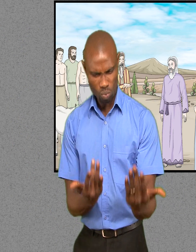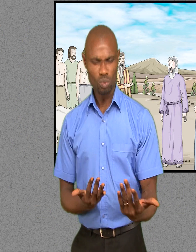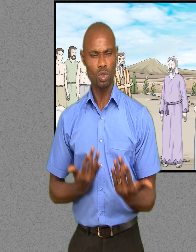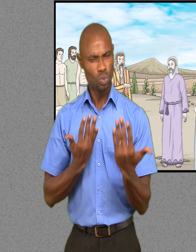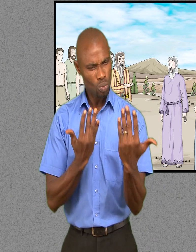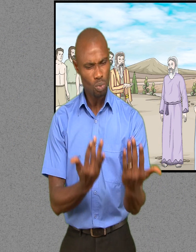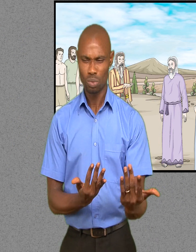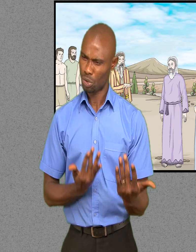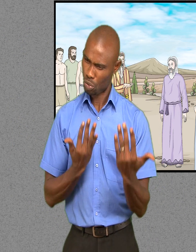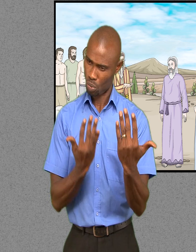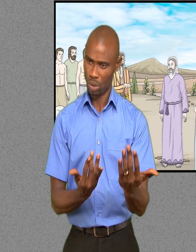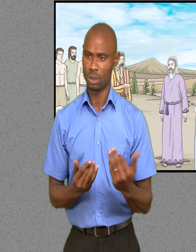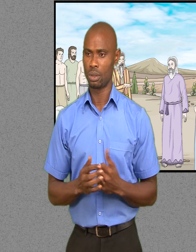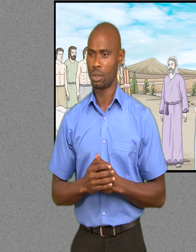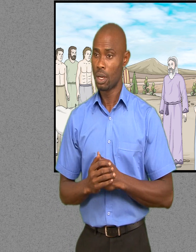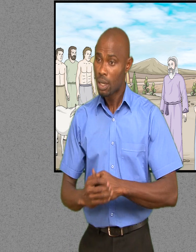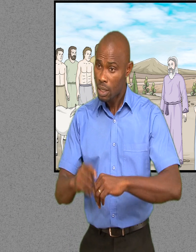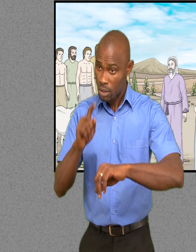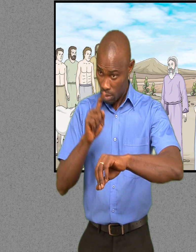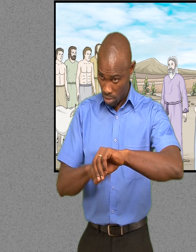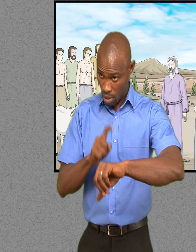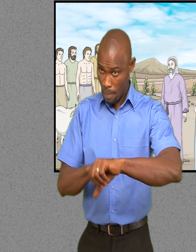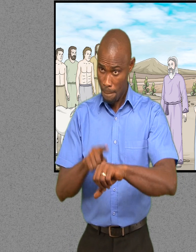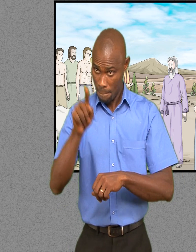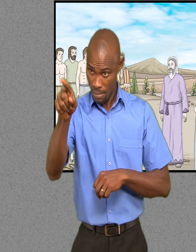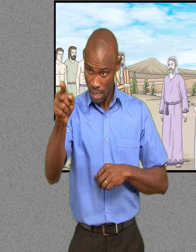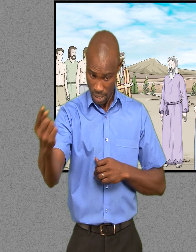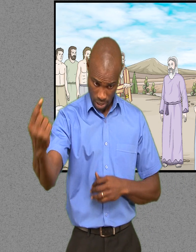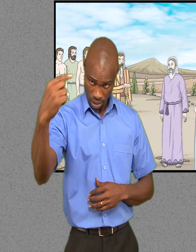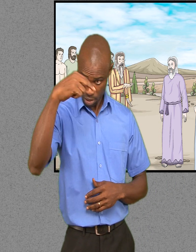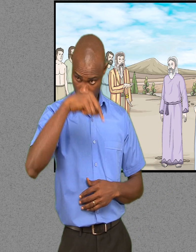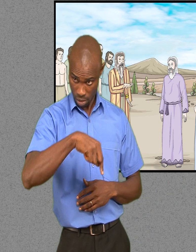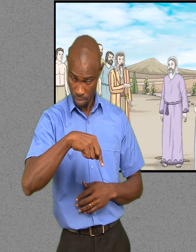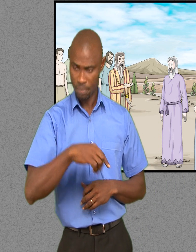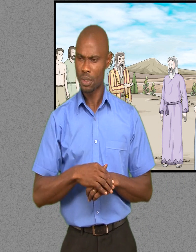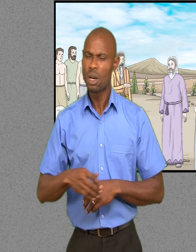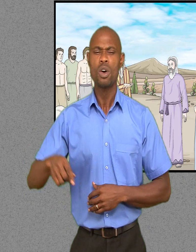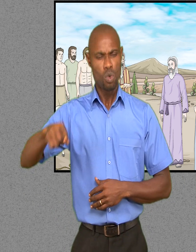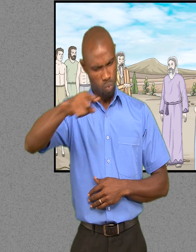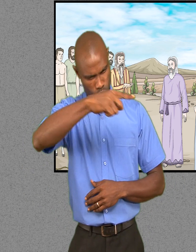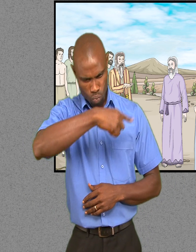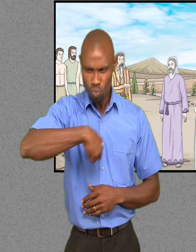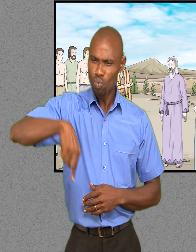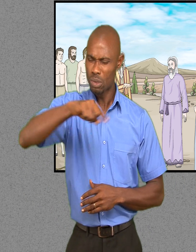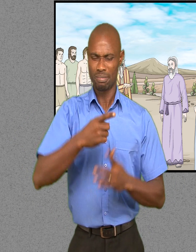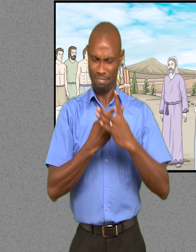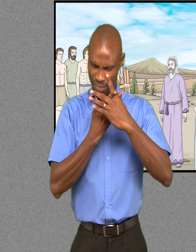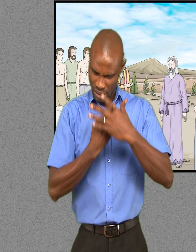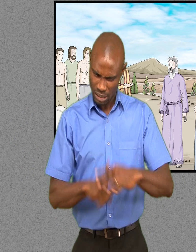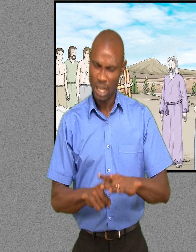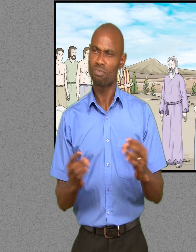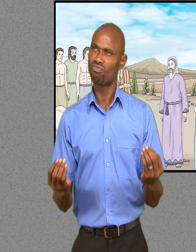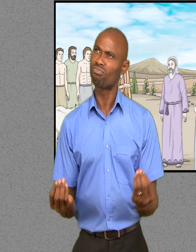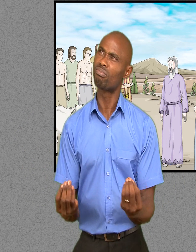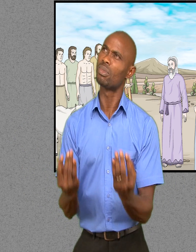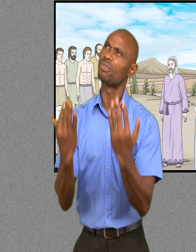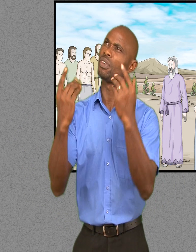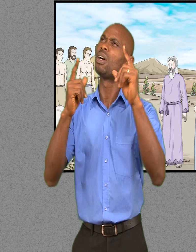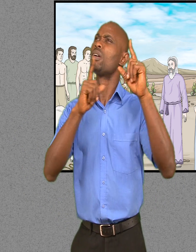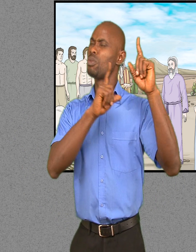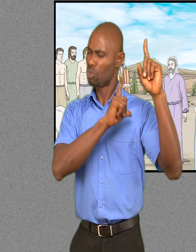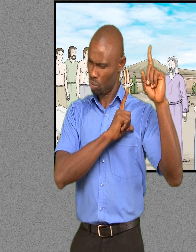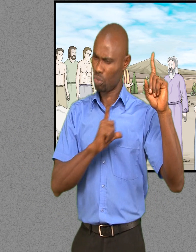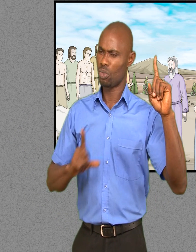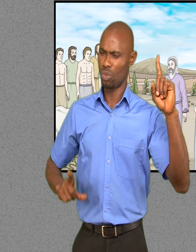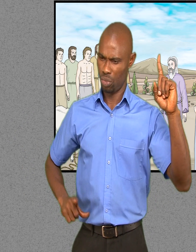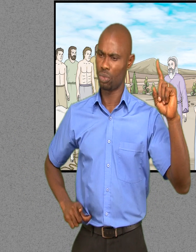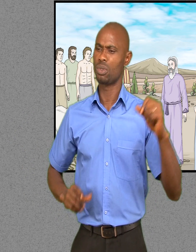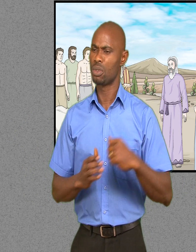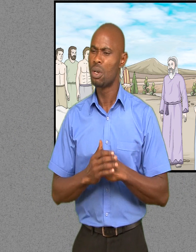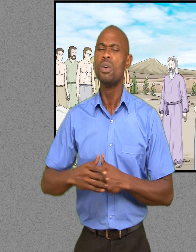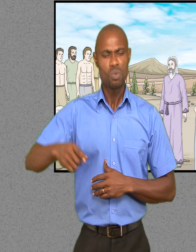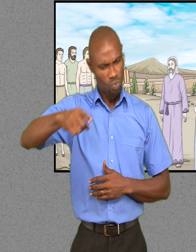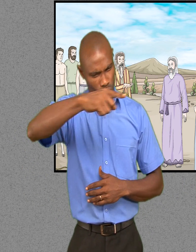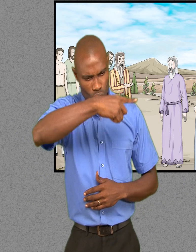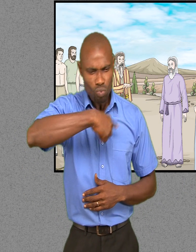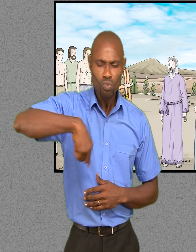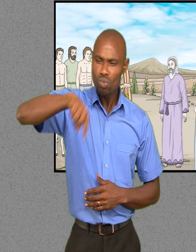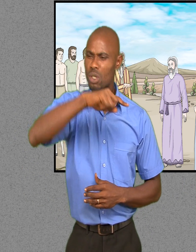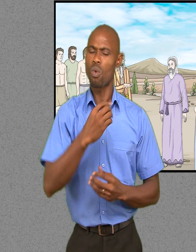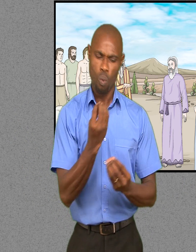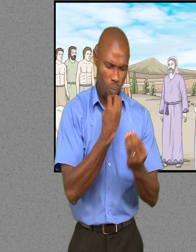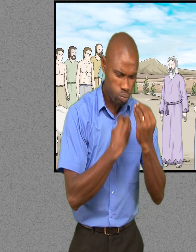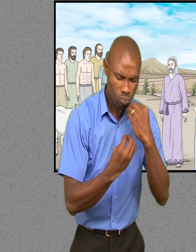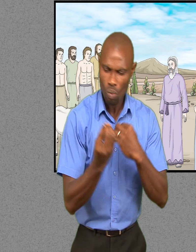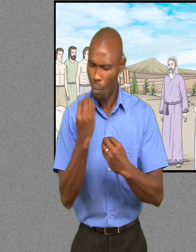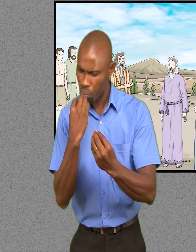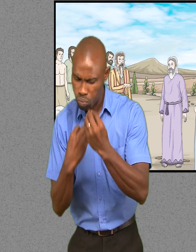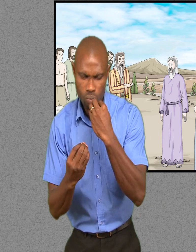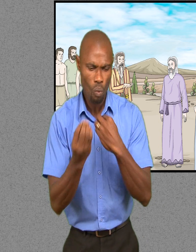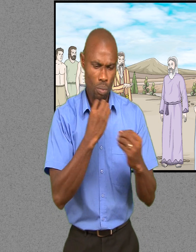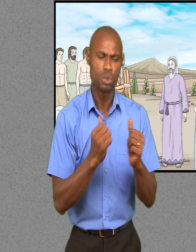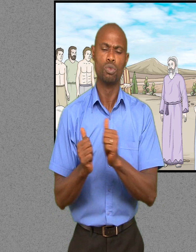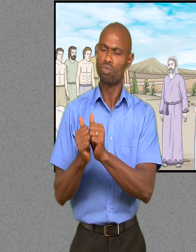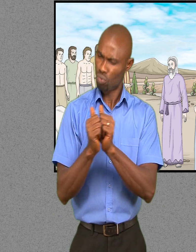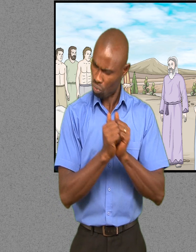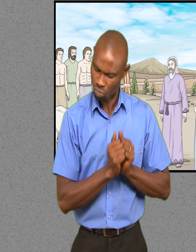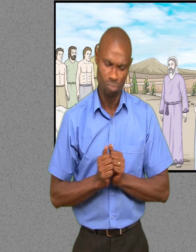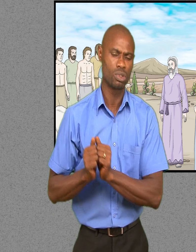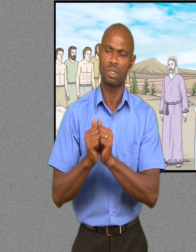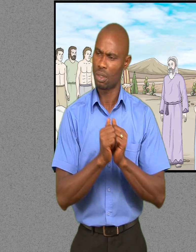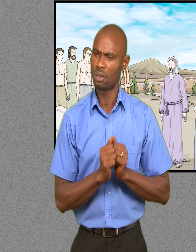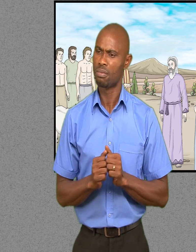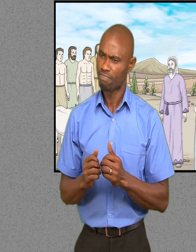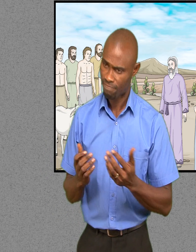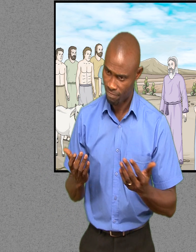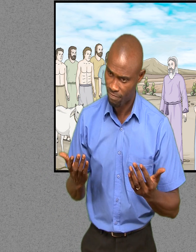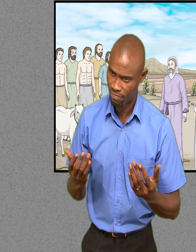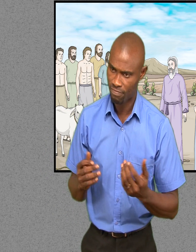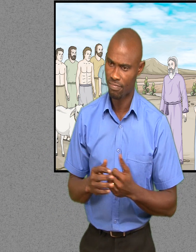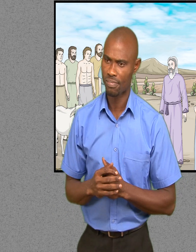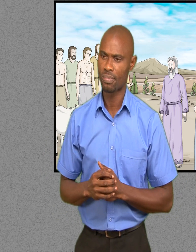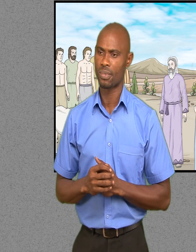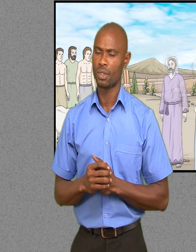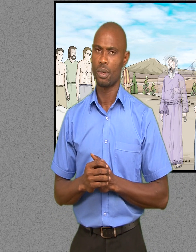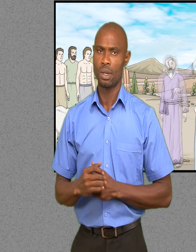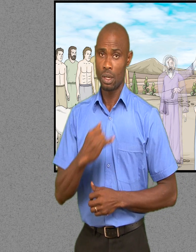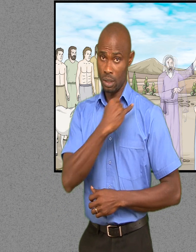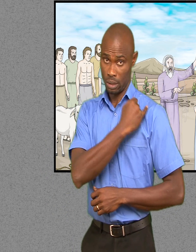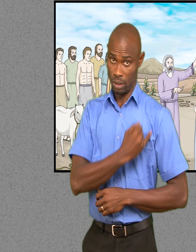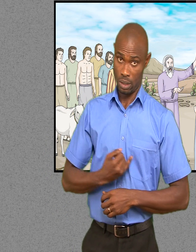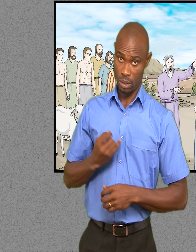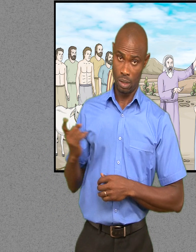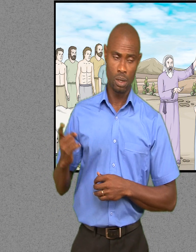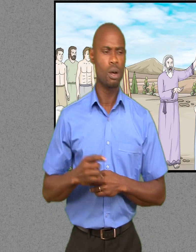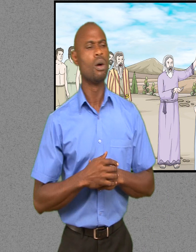“Send for him,” Samuel replied.